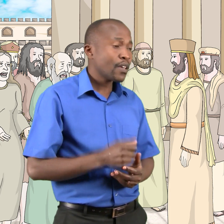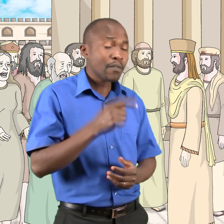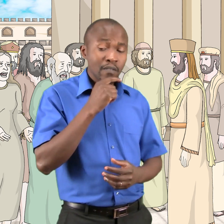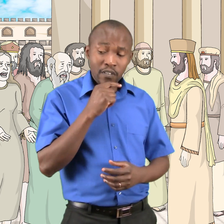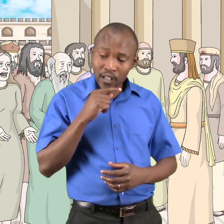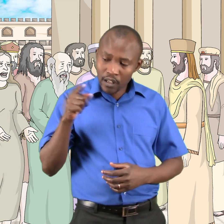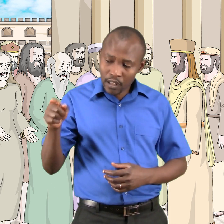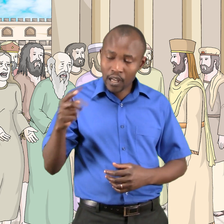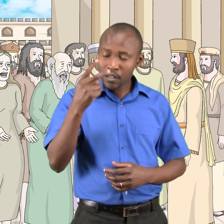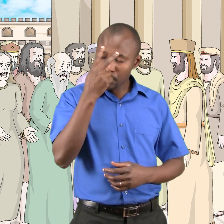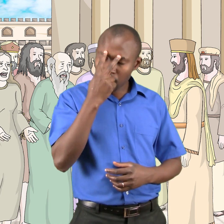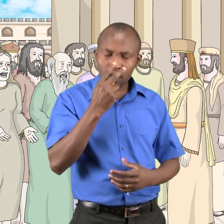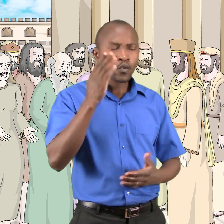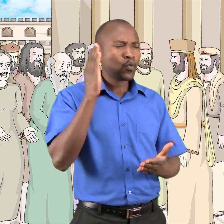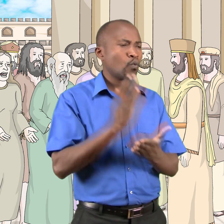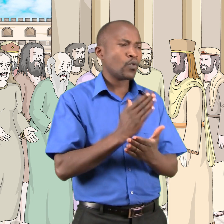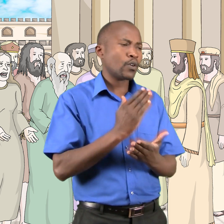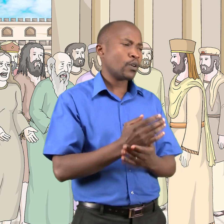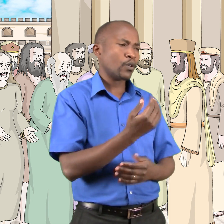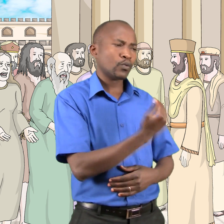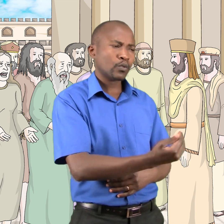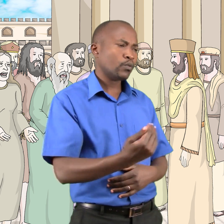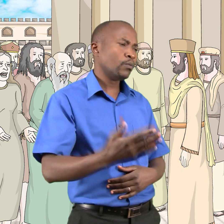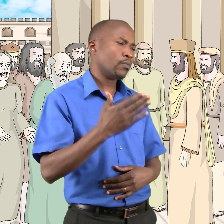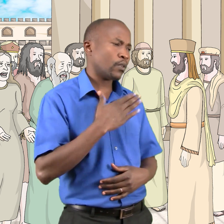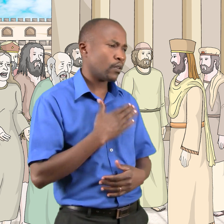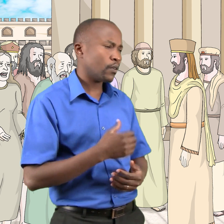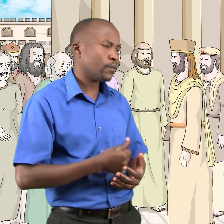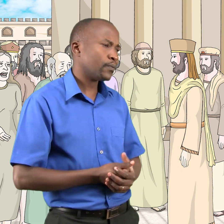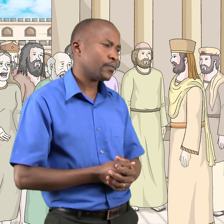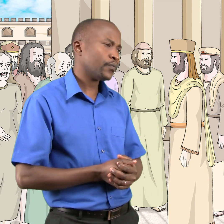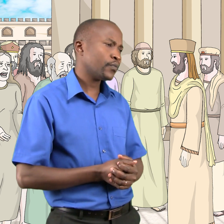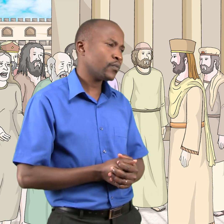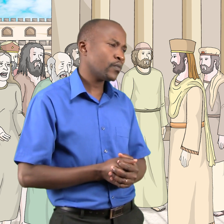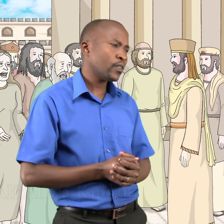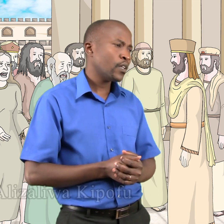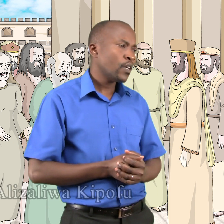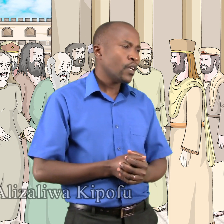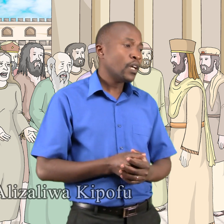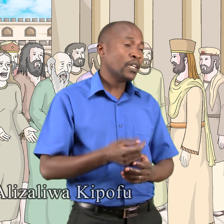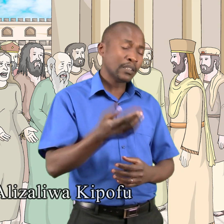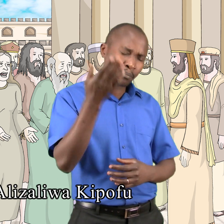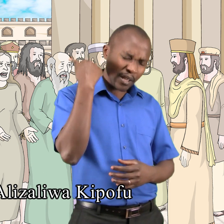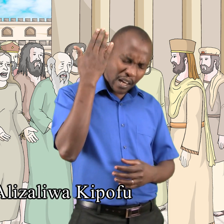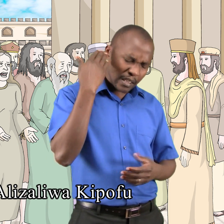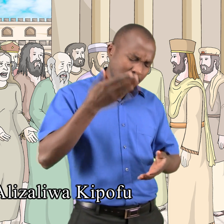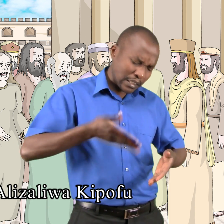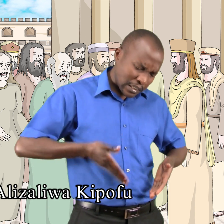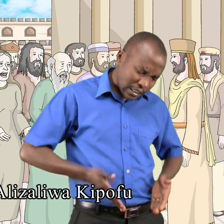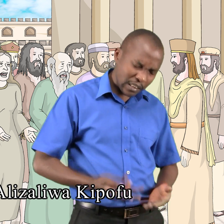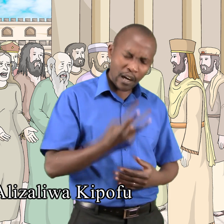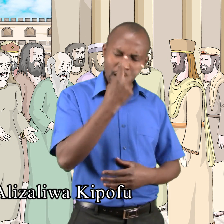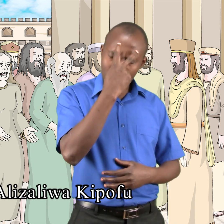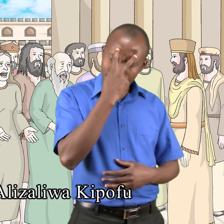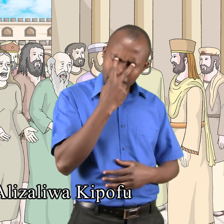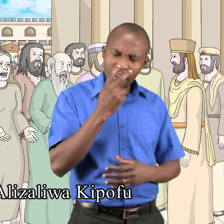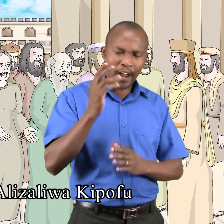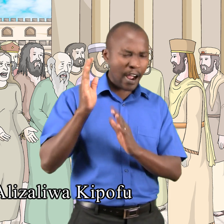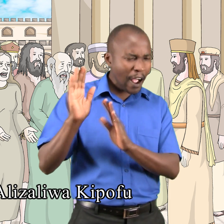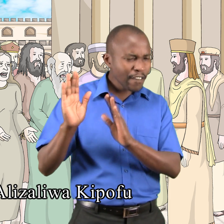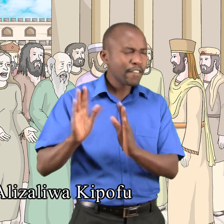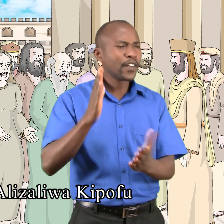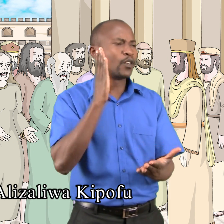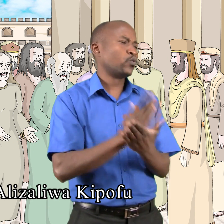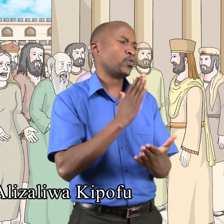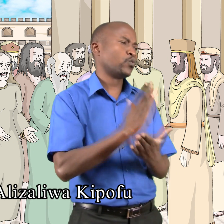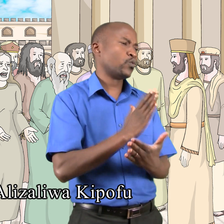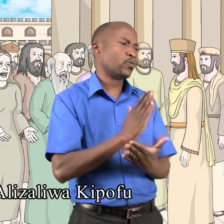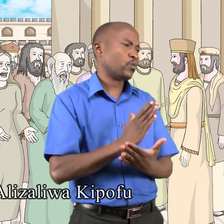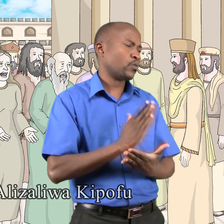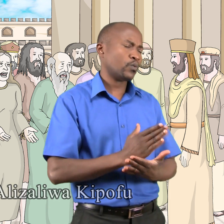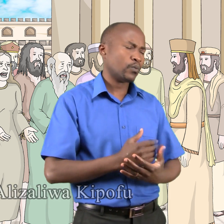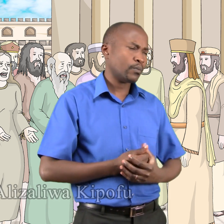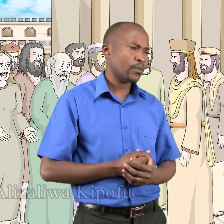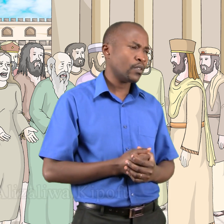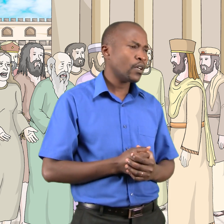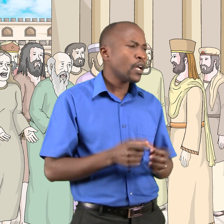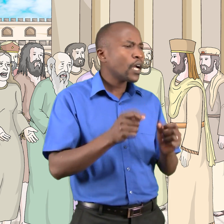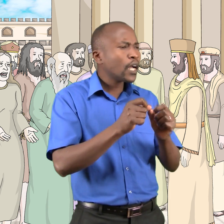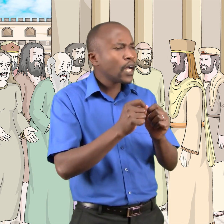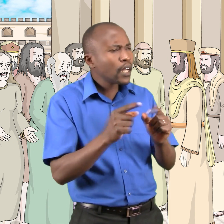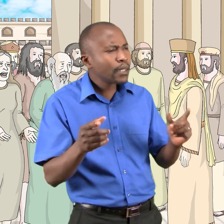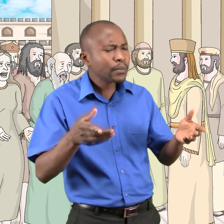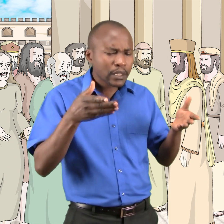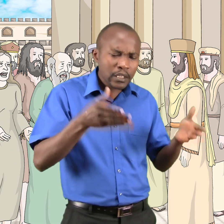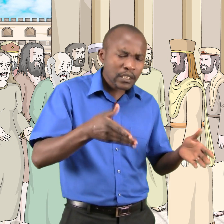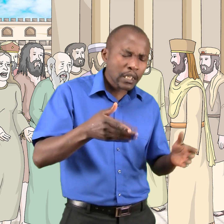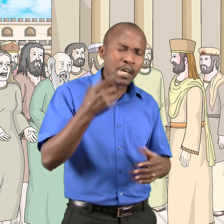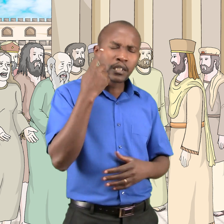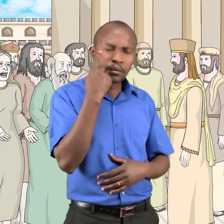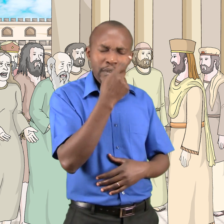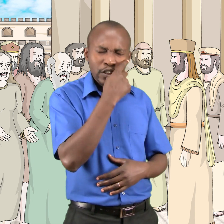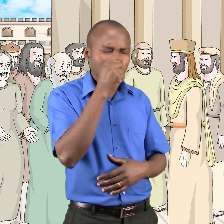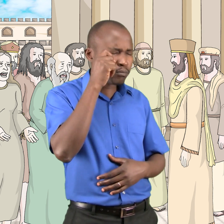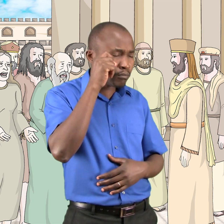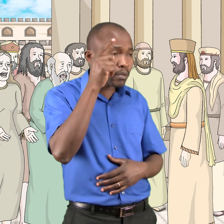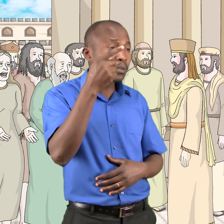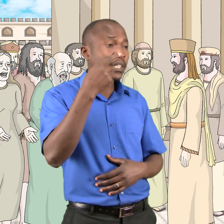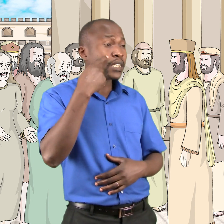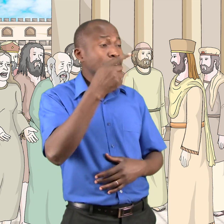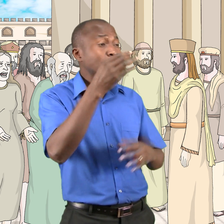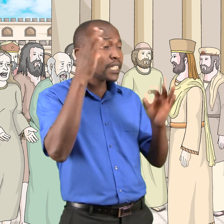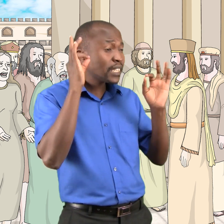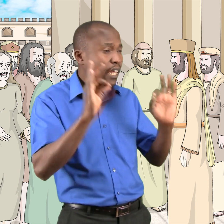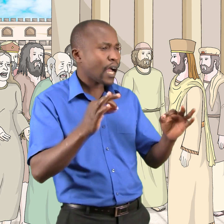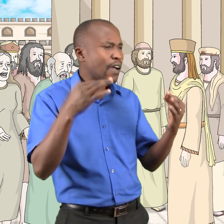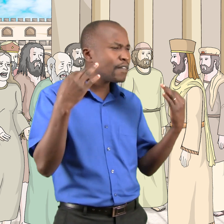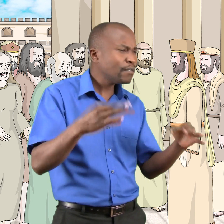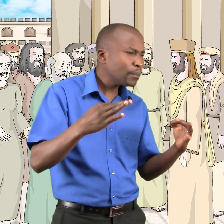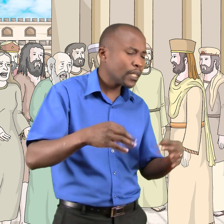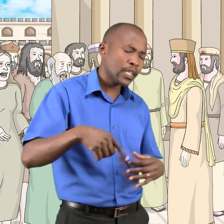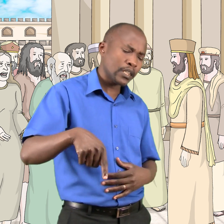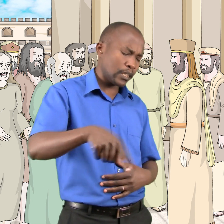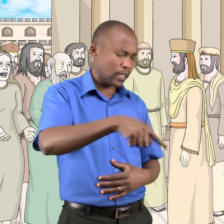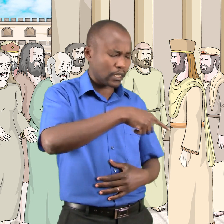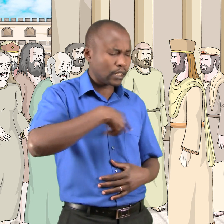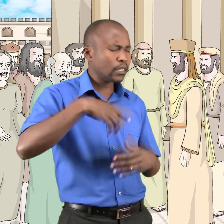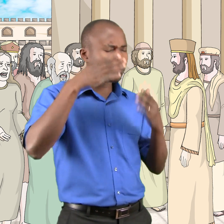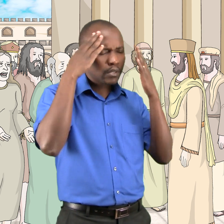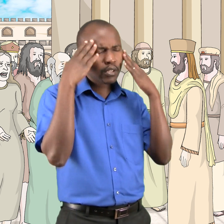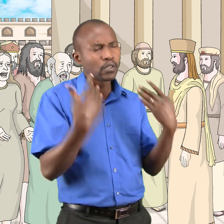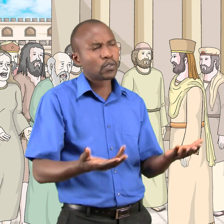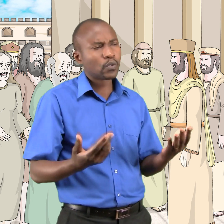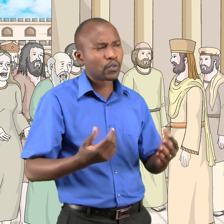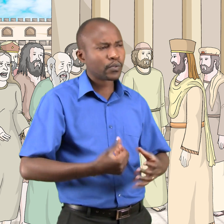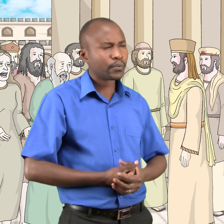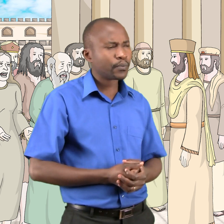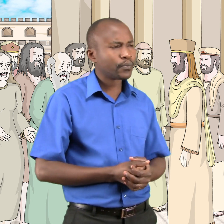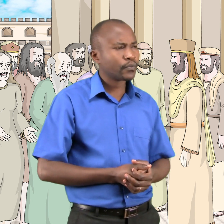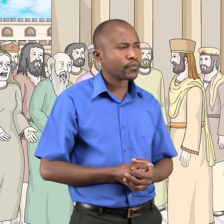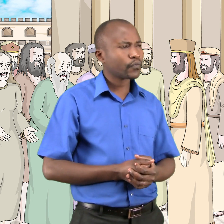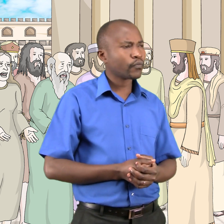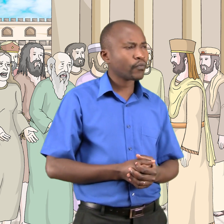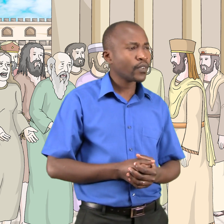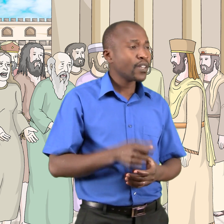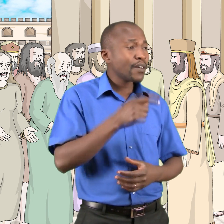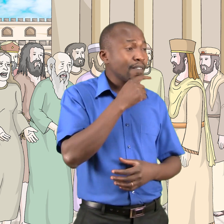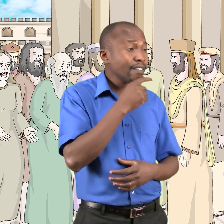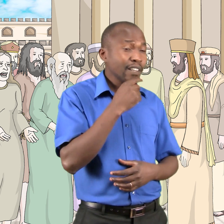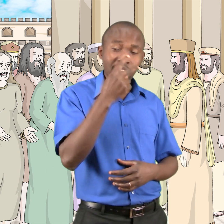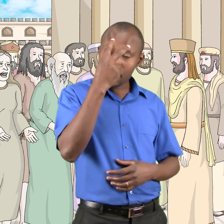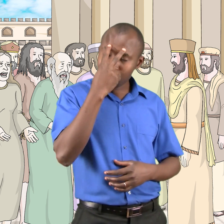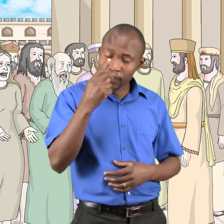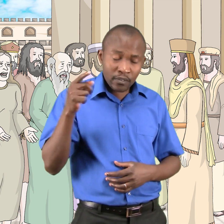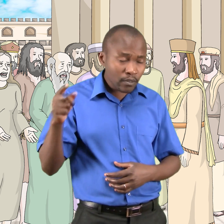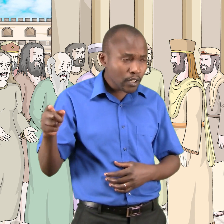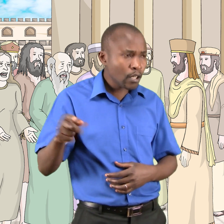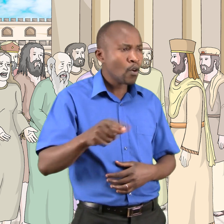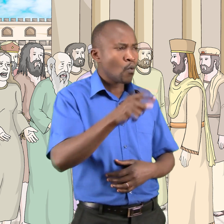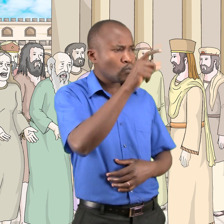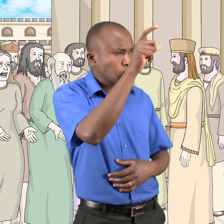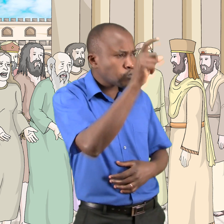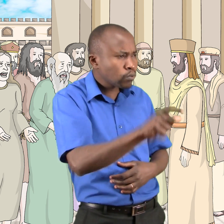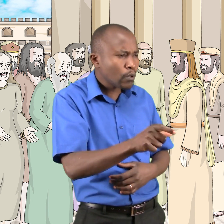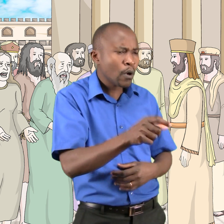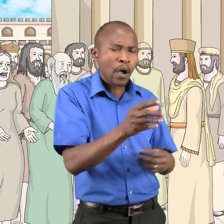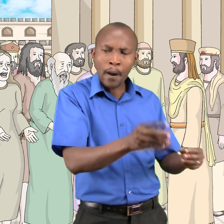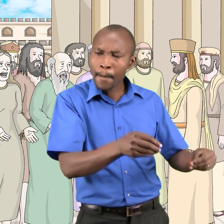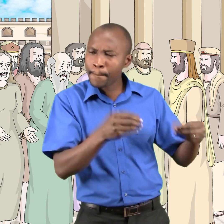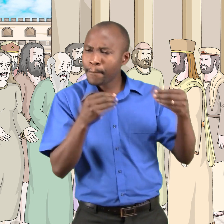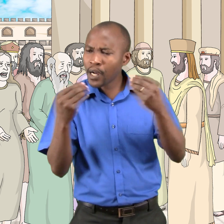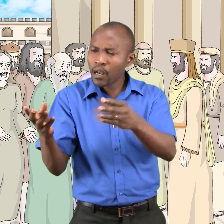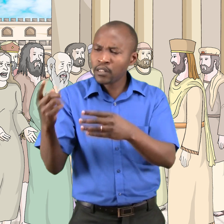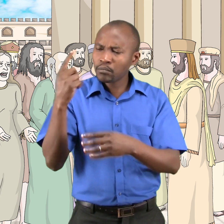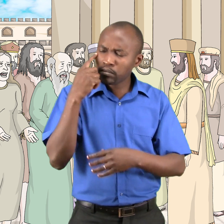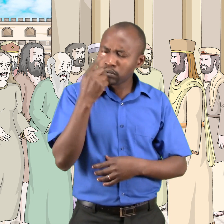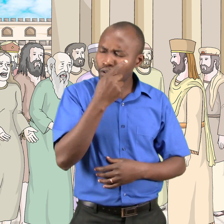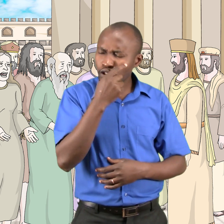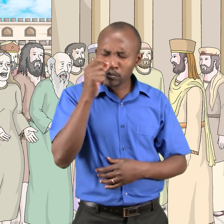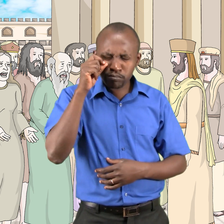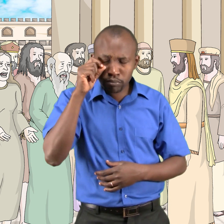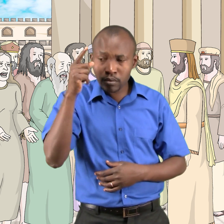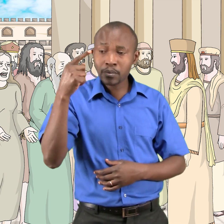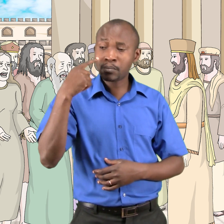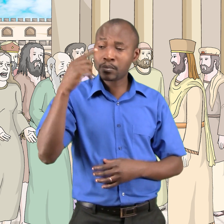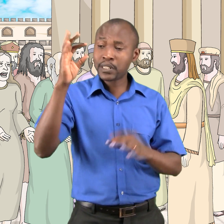His parents answered, “We know he is our son, and we know he was born blind.